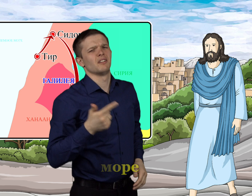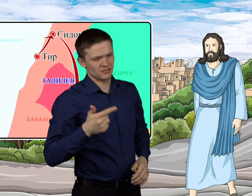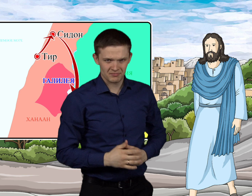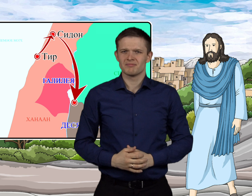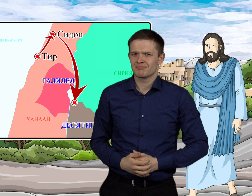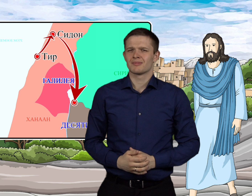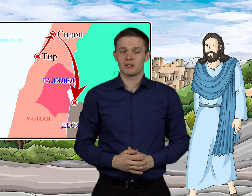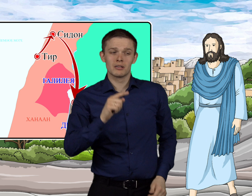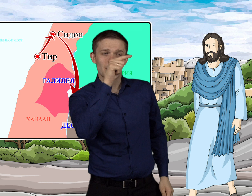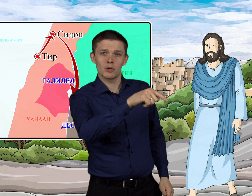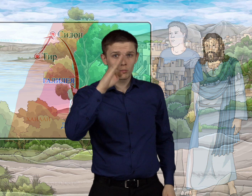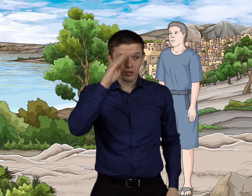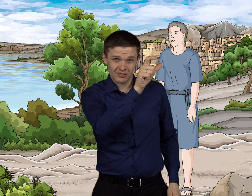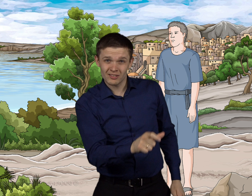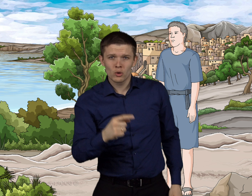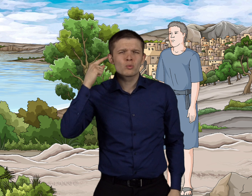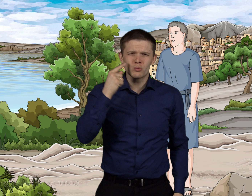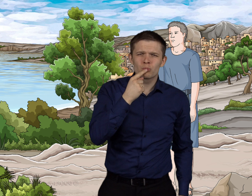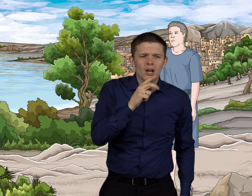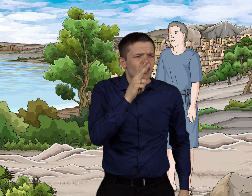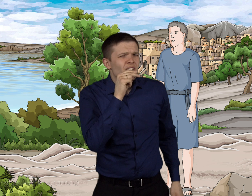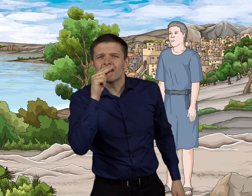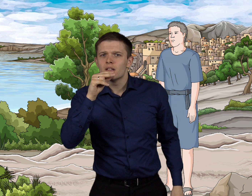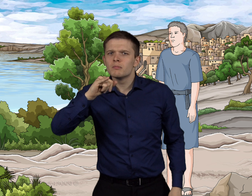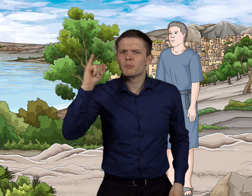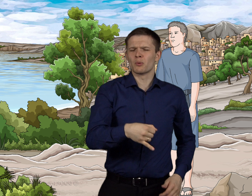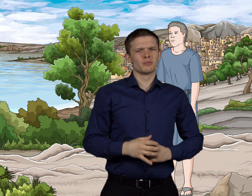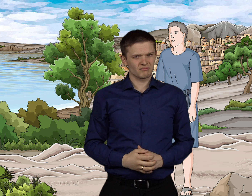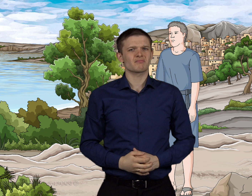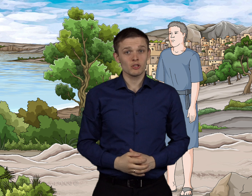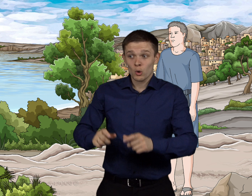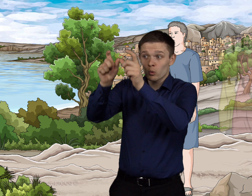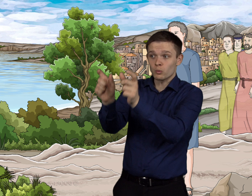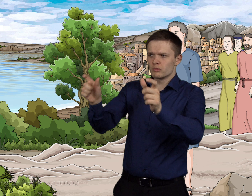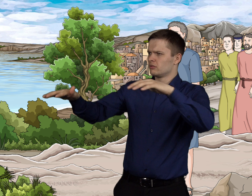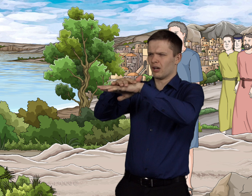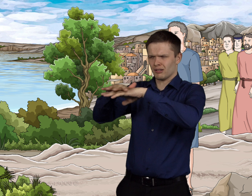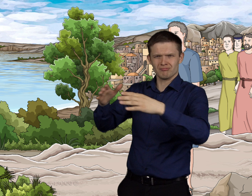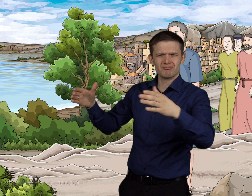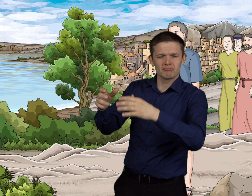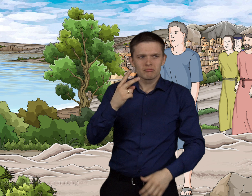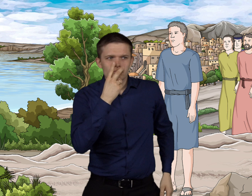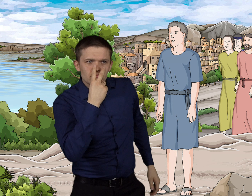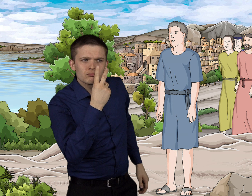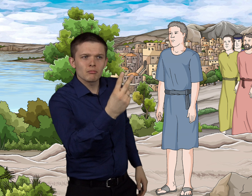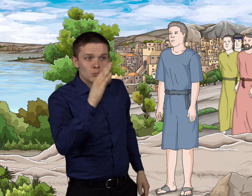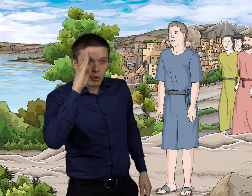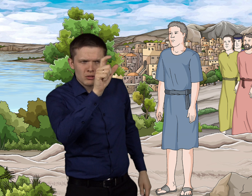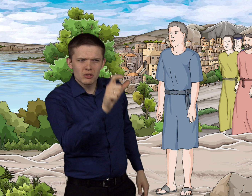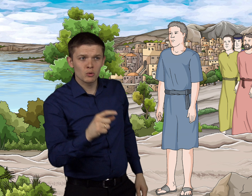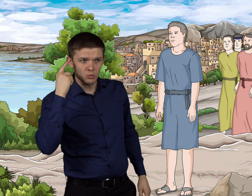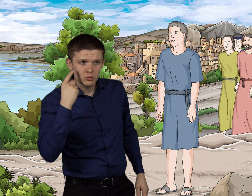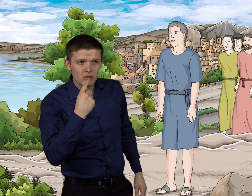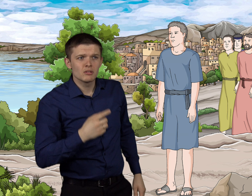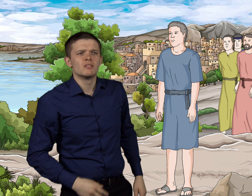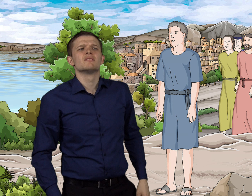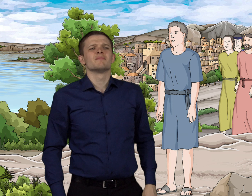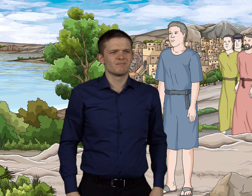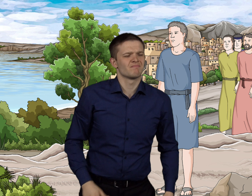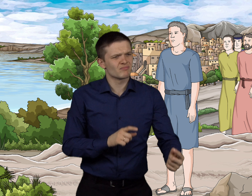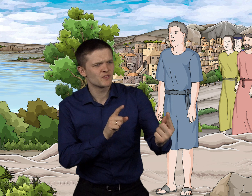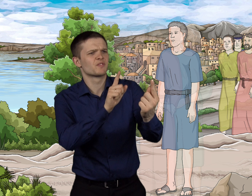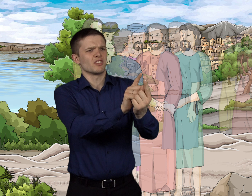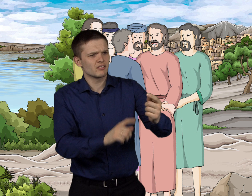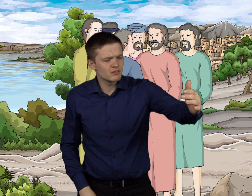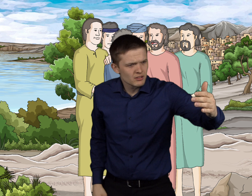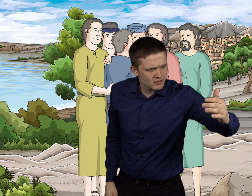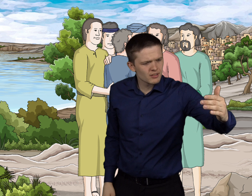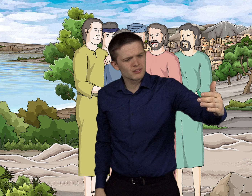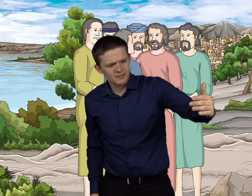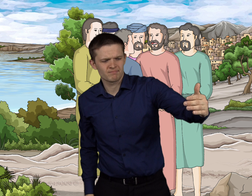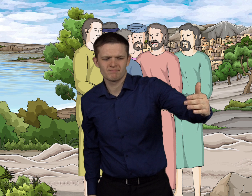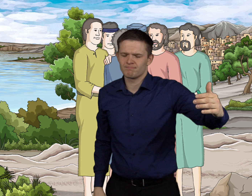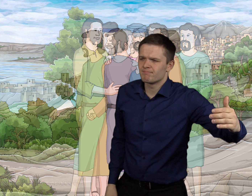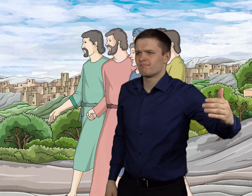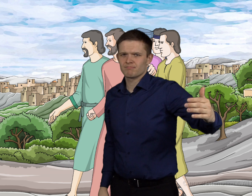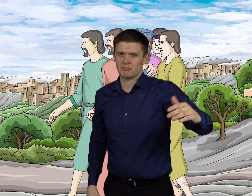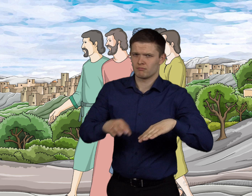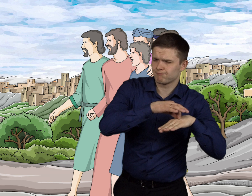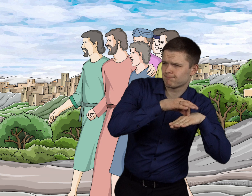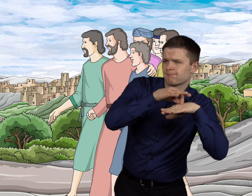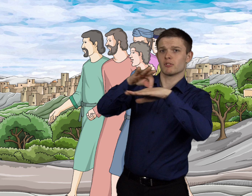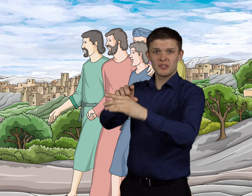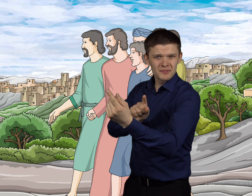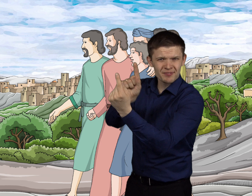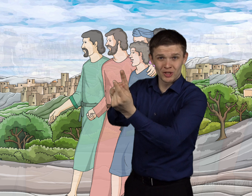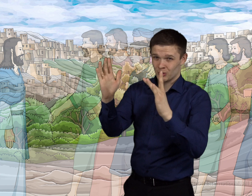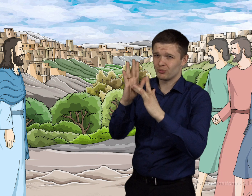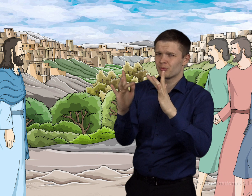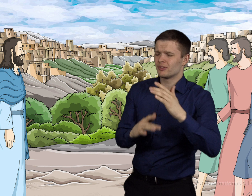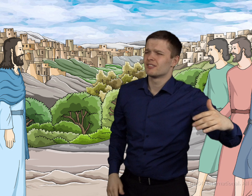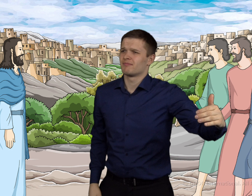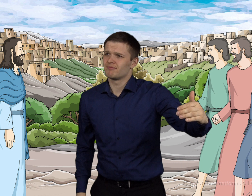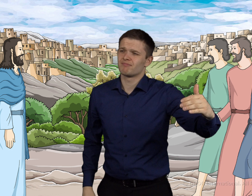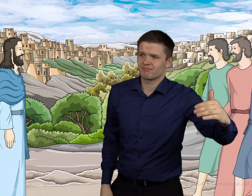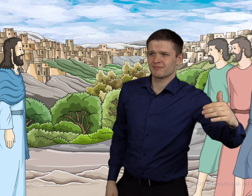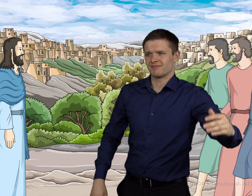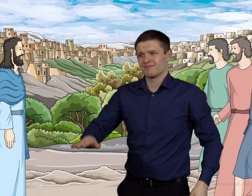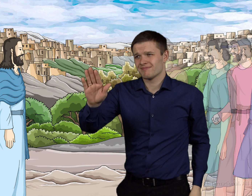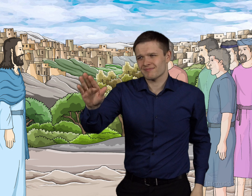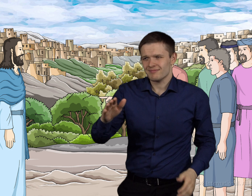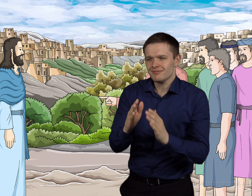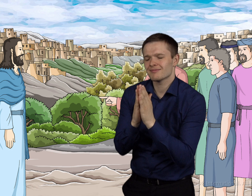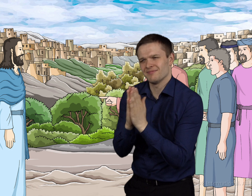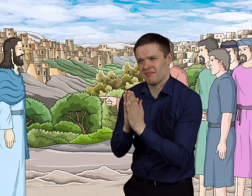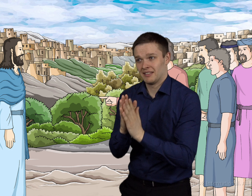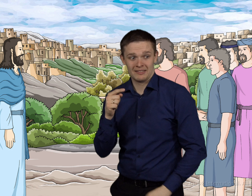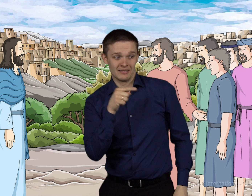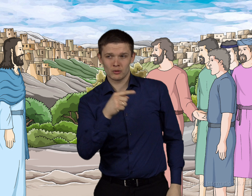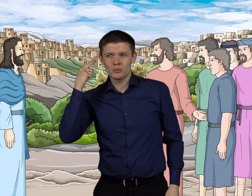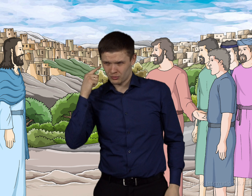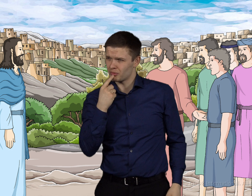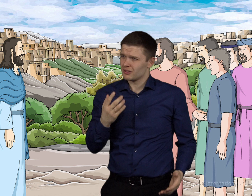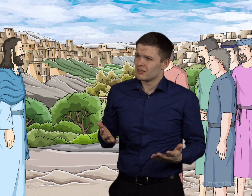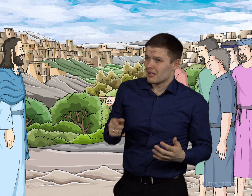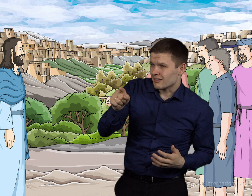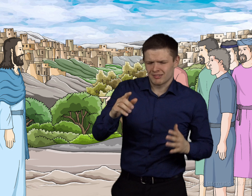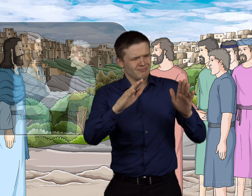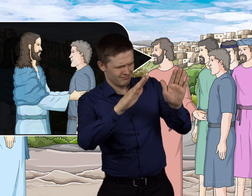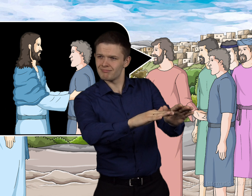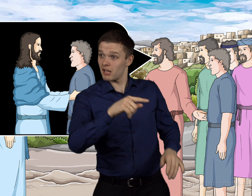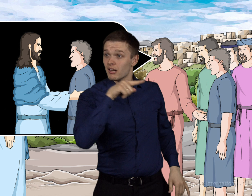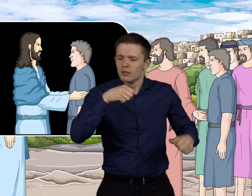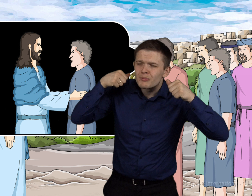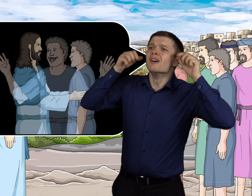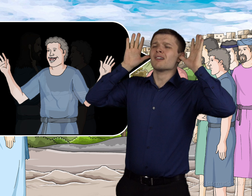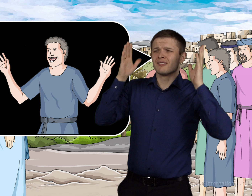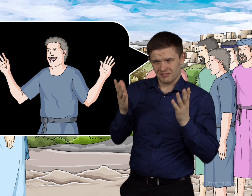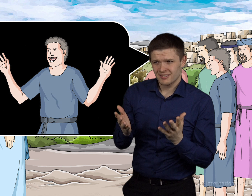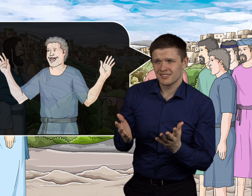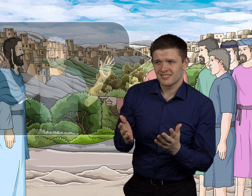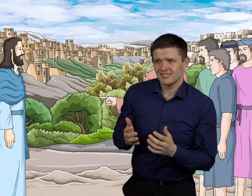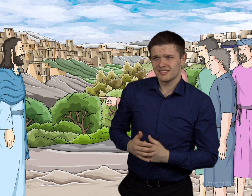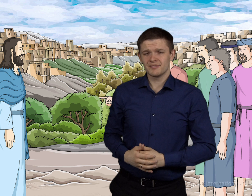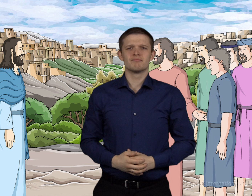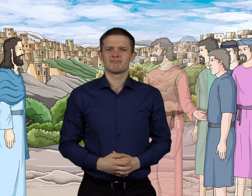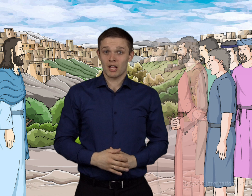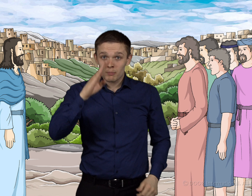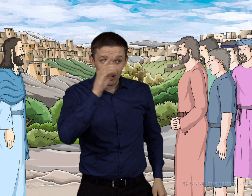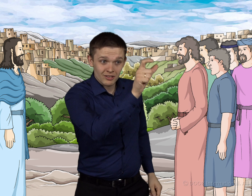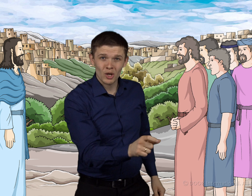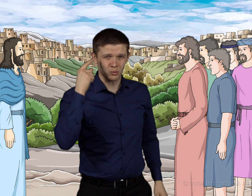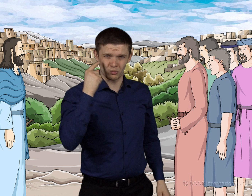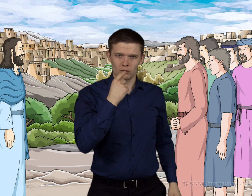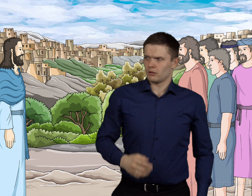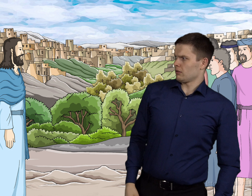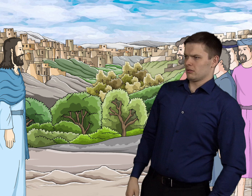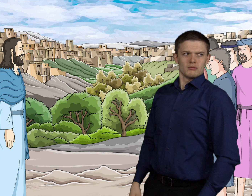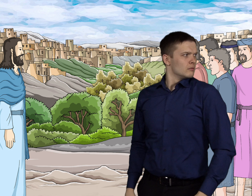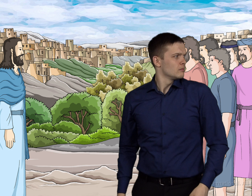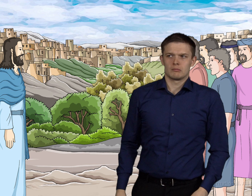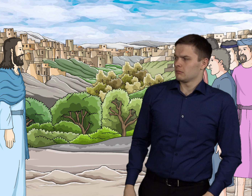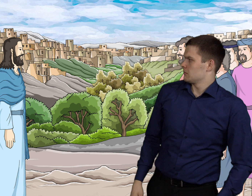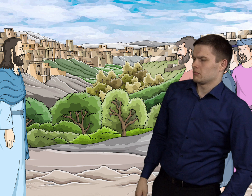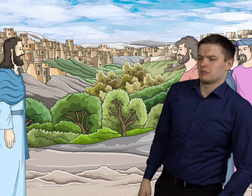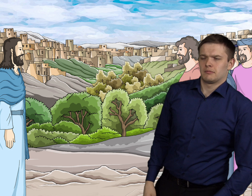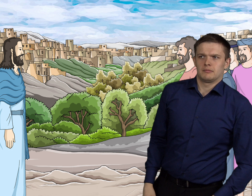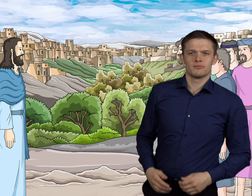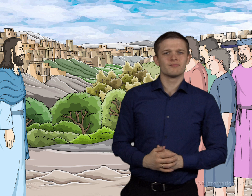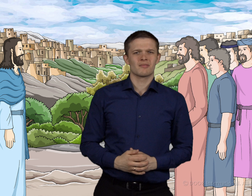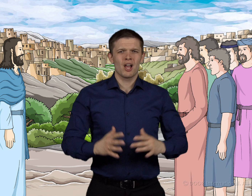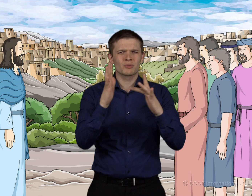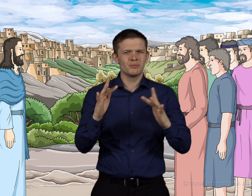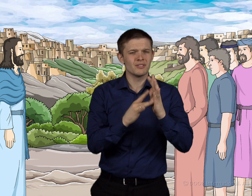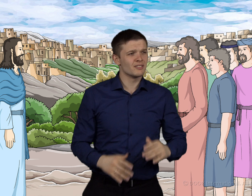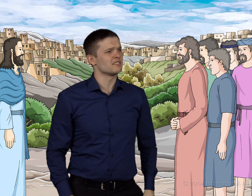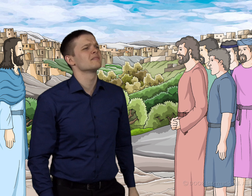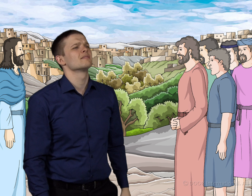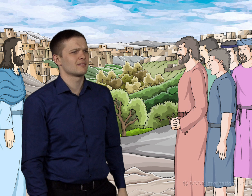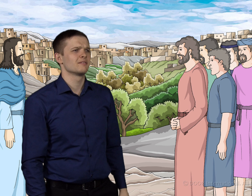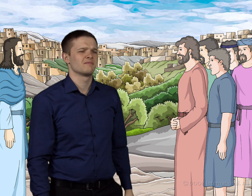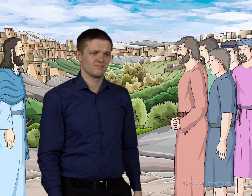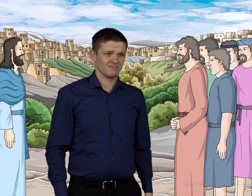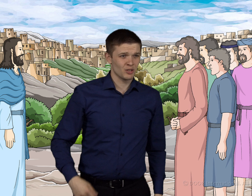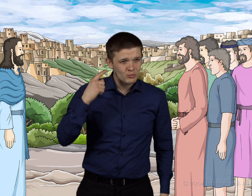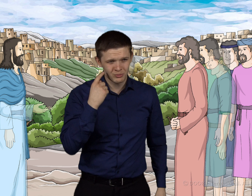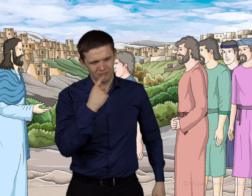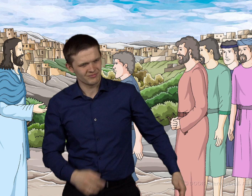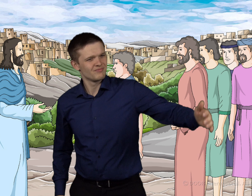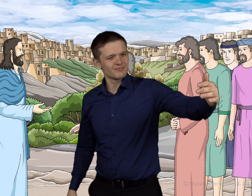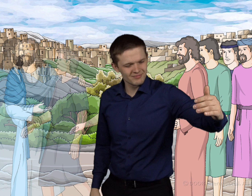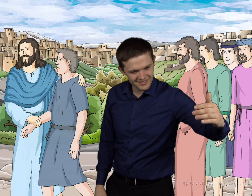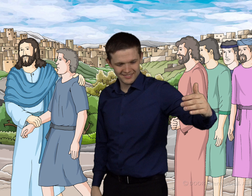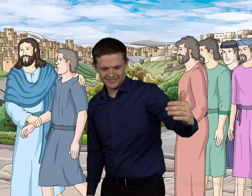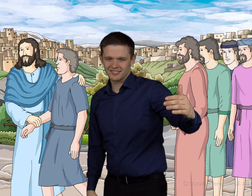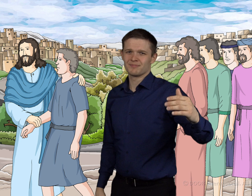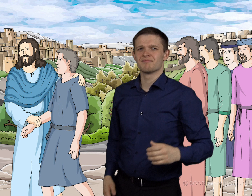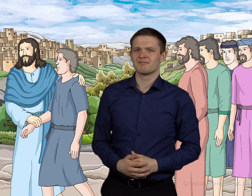Some people brought to Him a man who was deaf and hardly able to speak, and they begged Jesus to place His hand on him.